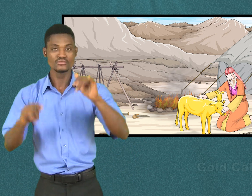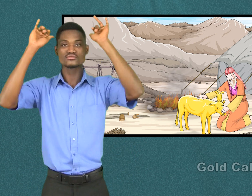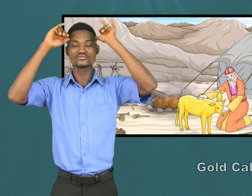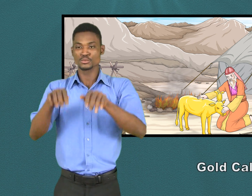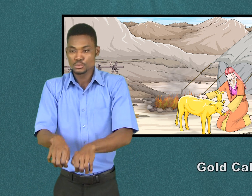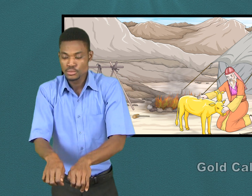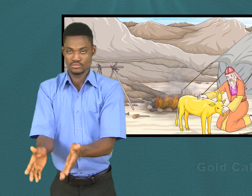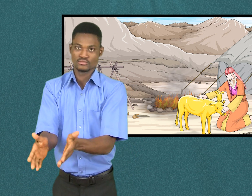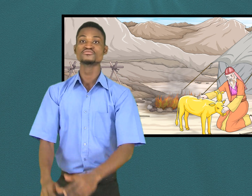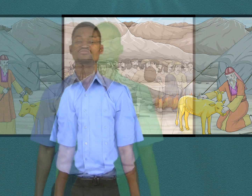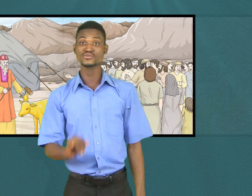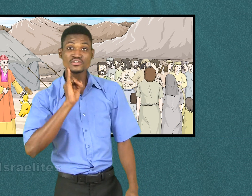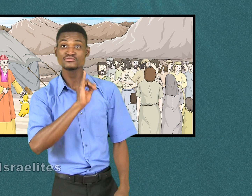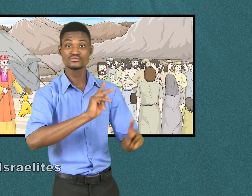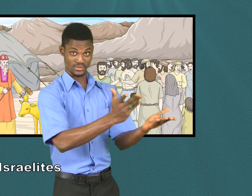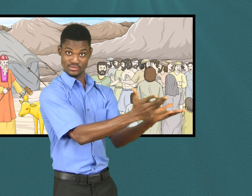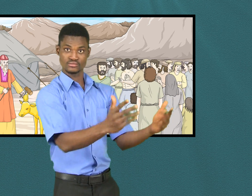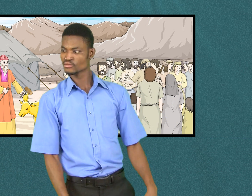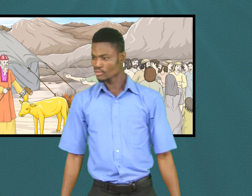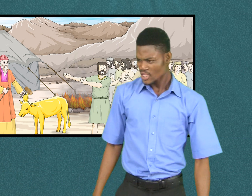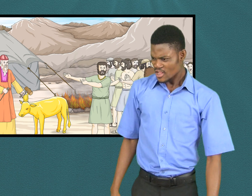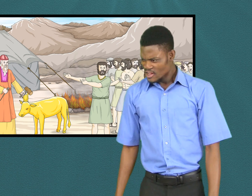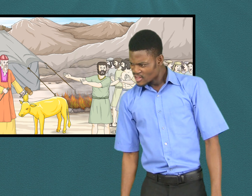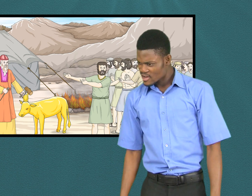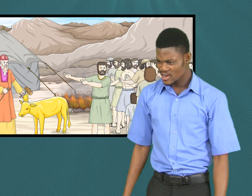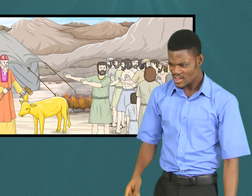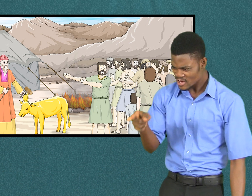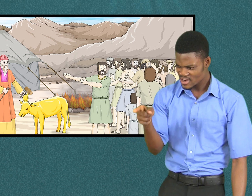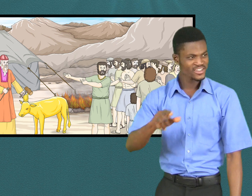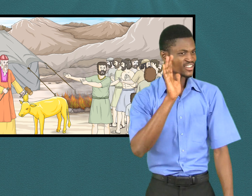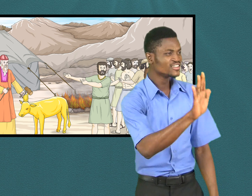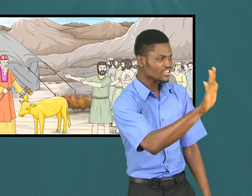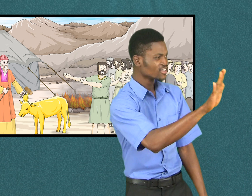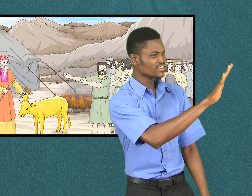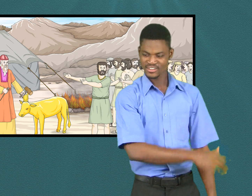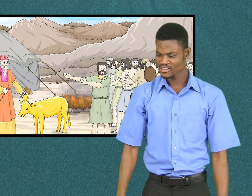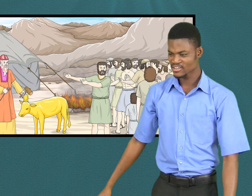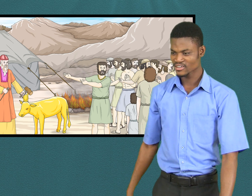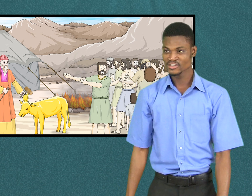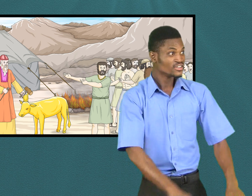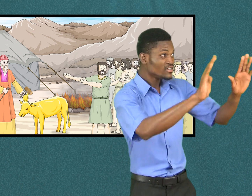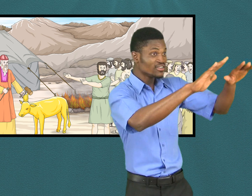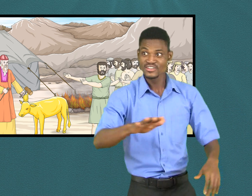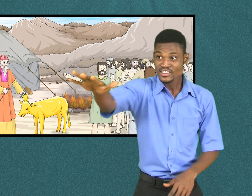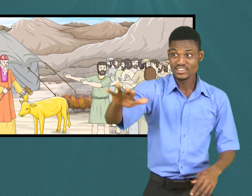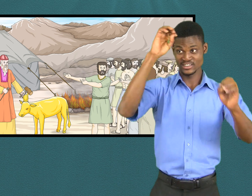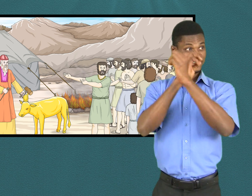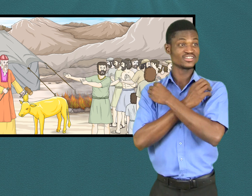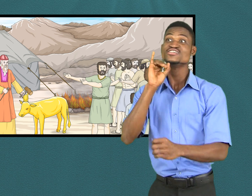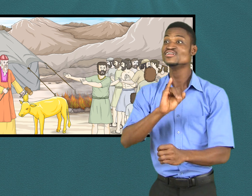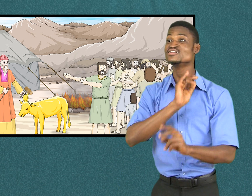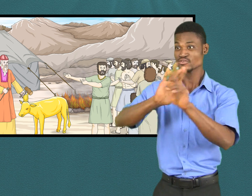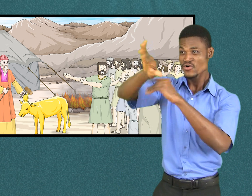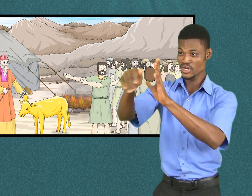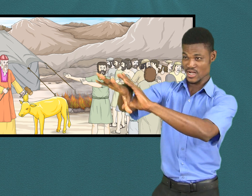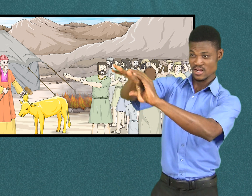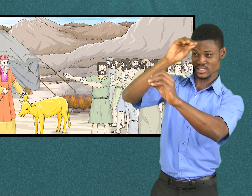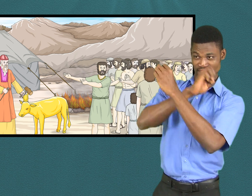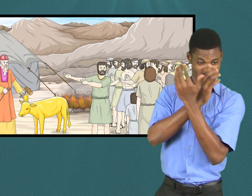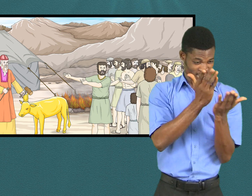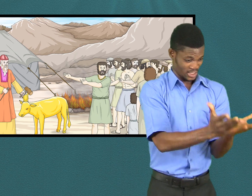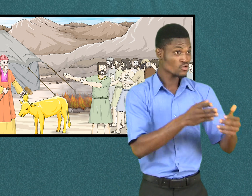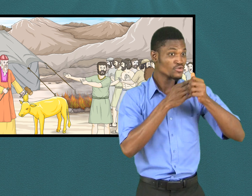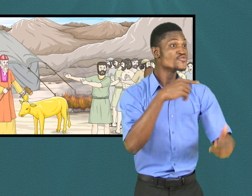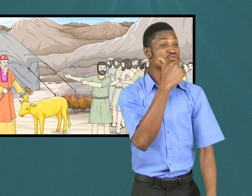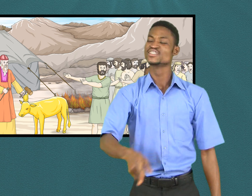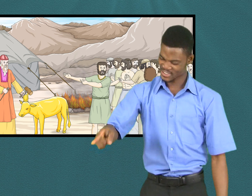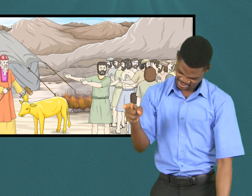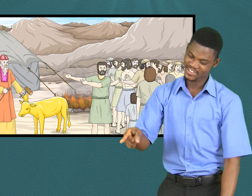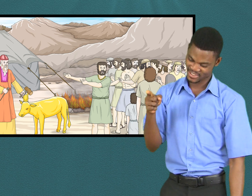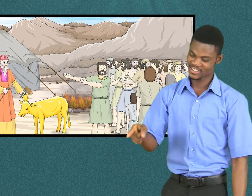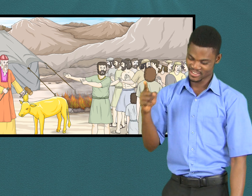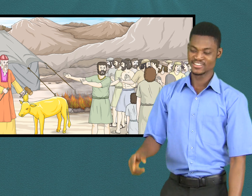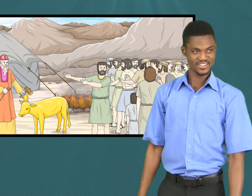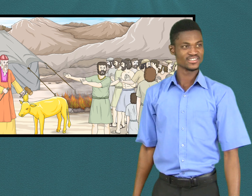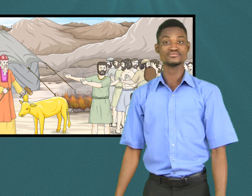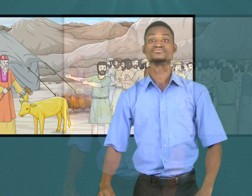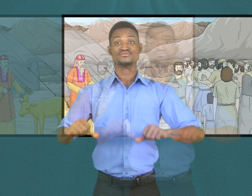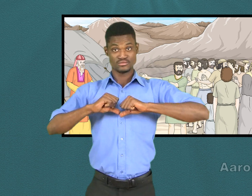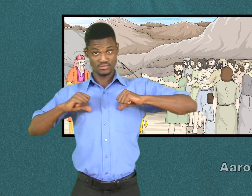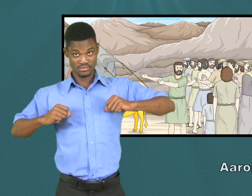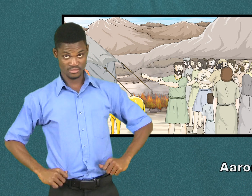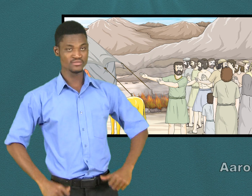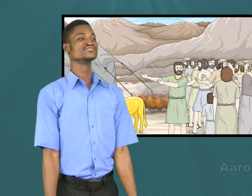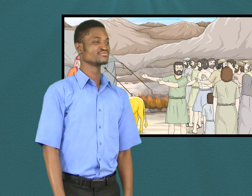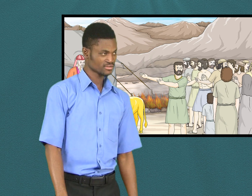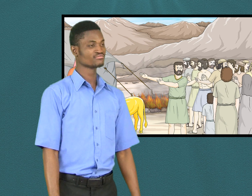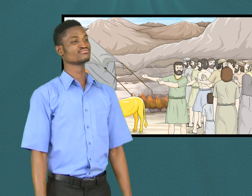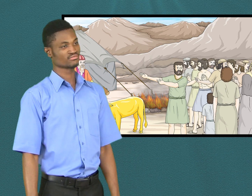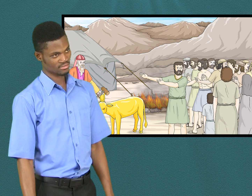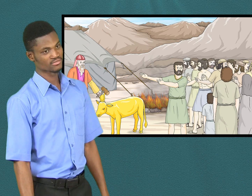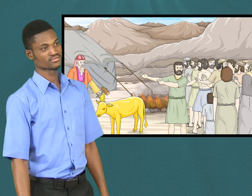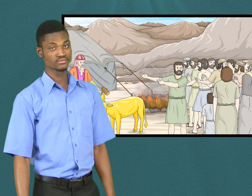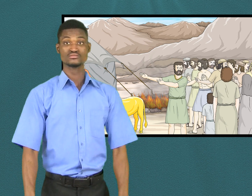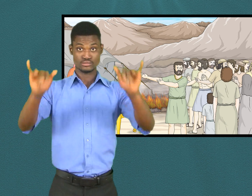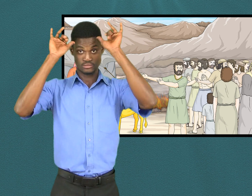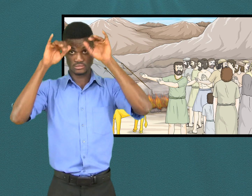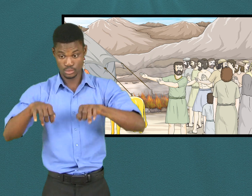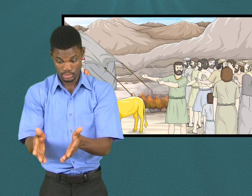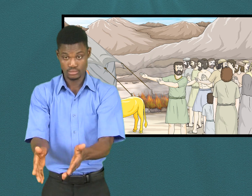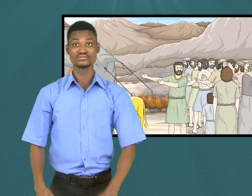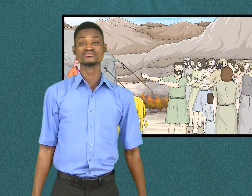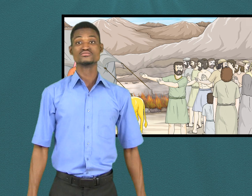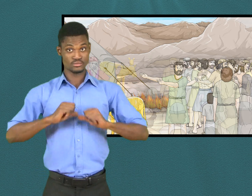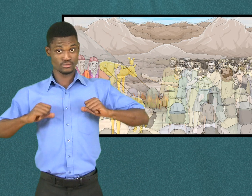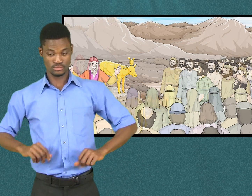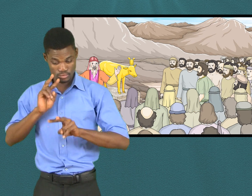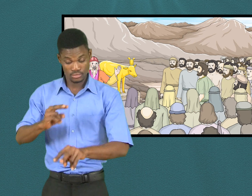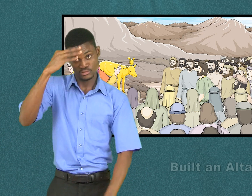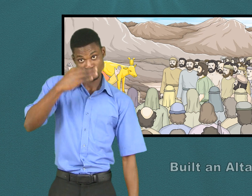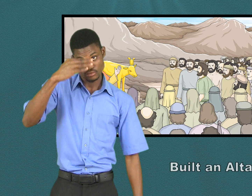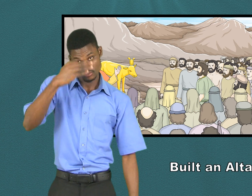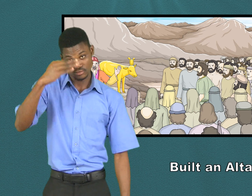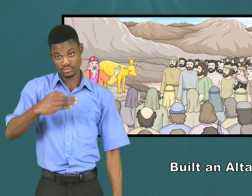And they said, “These, O Israel, are your gods, who brought you up out of the land of Egypt!”